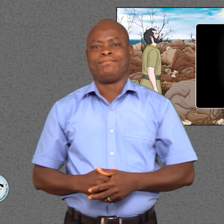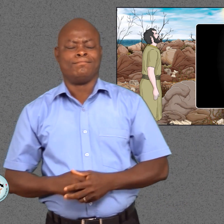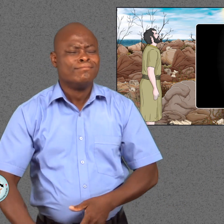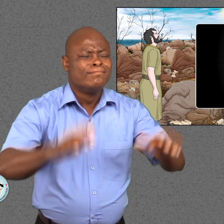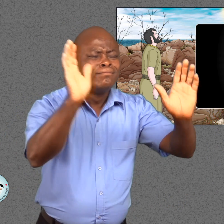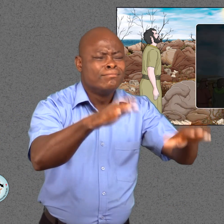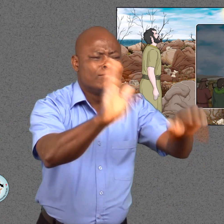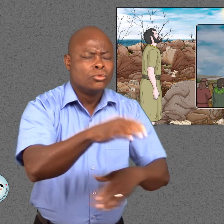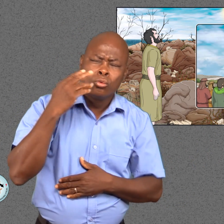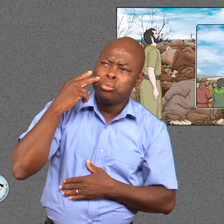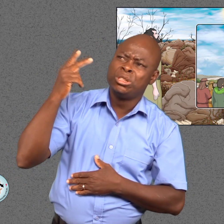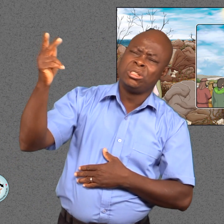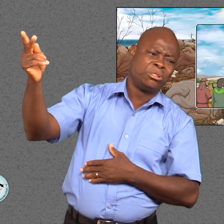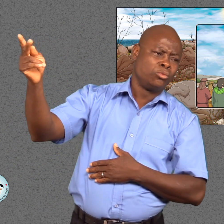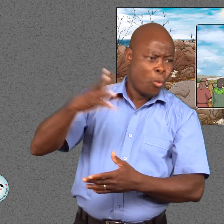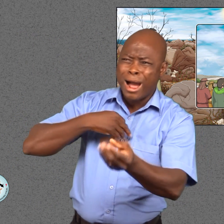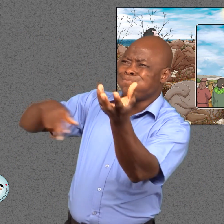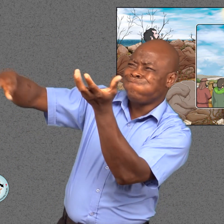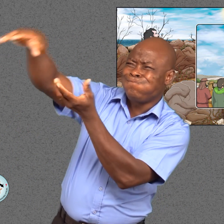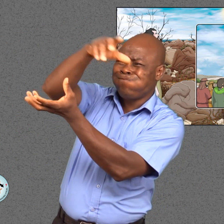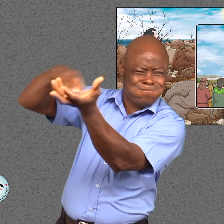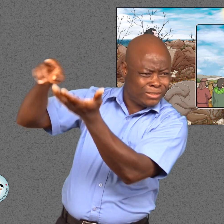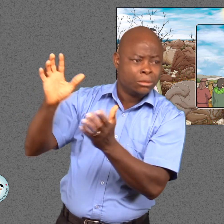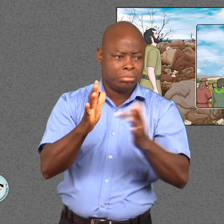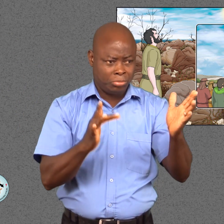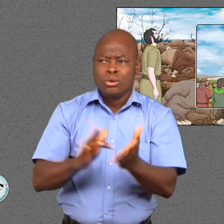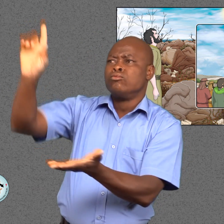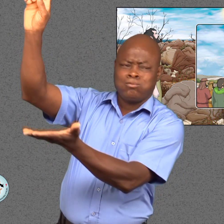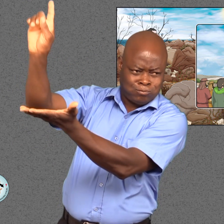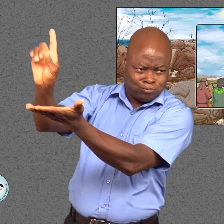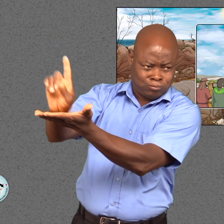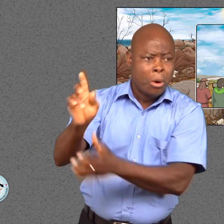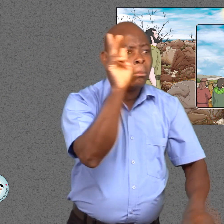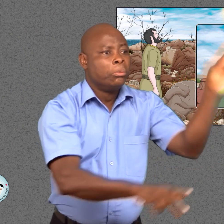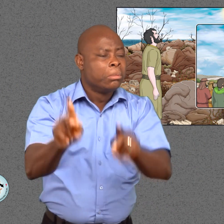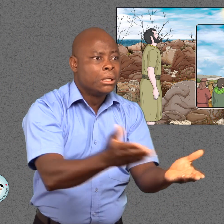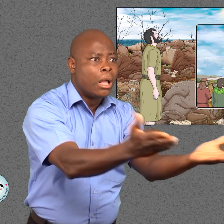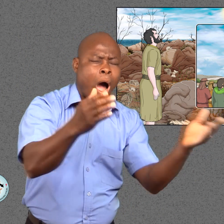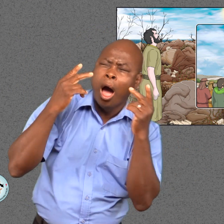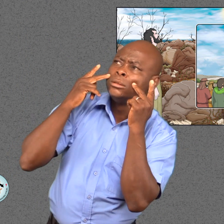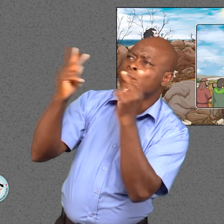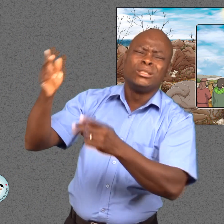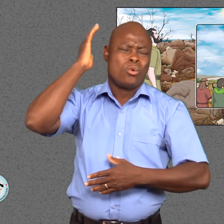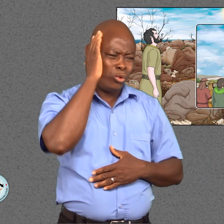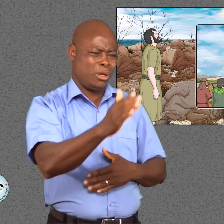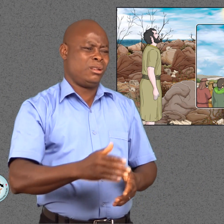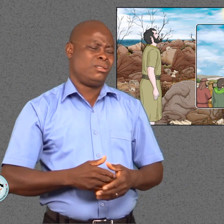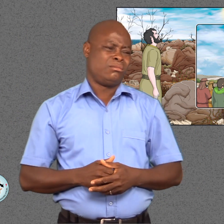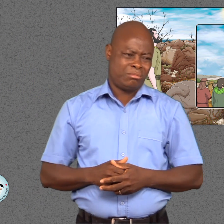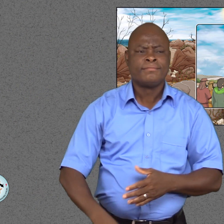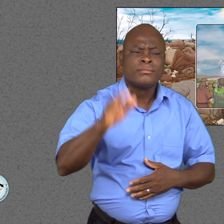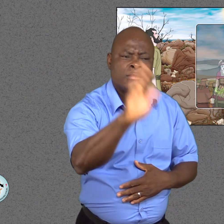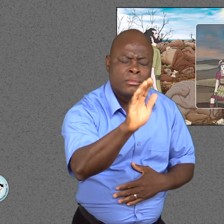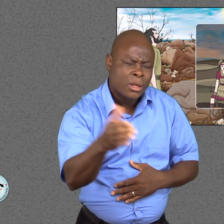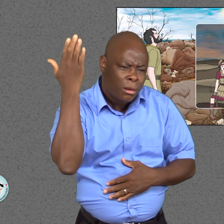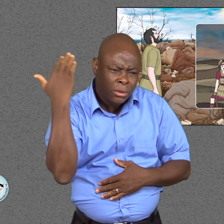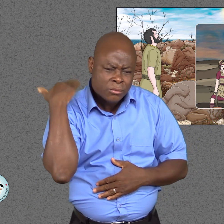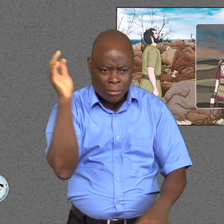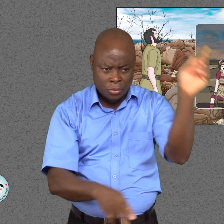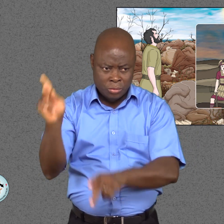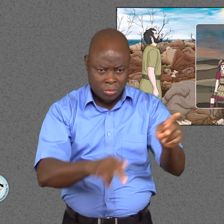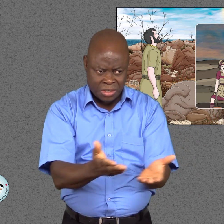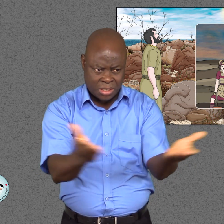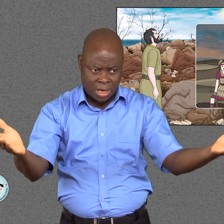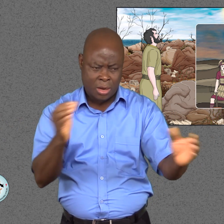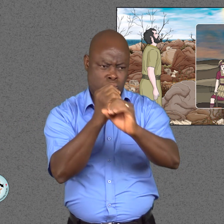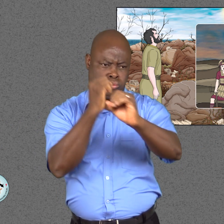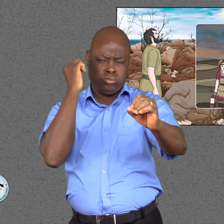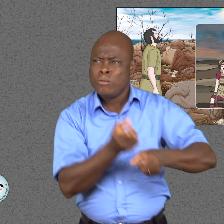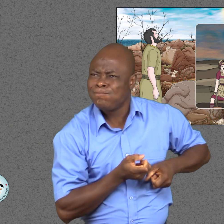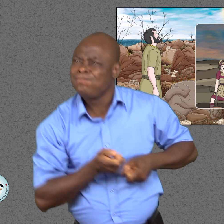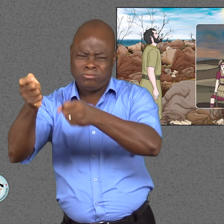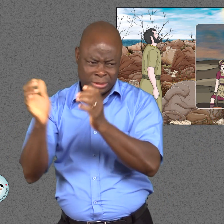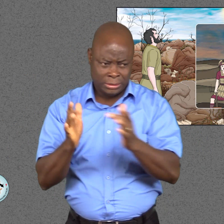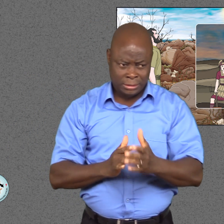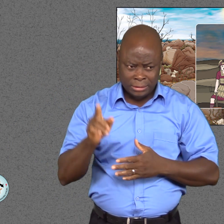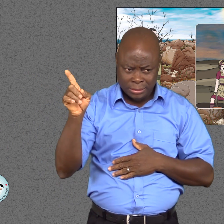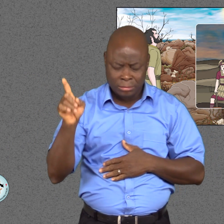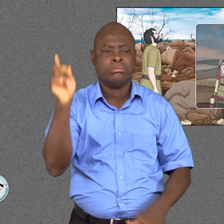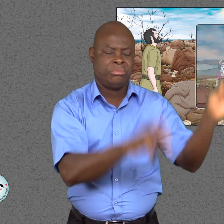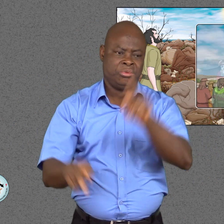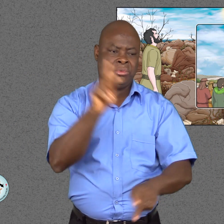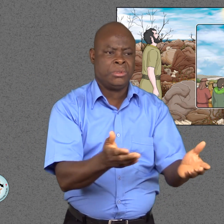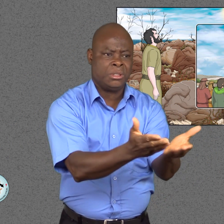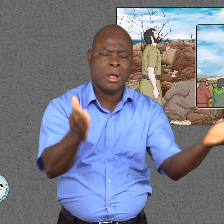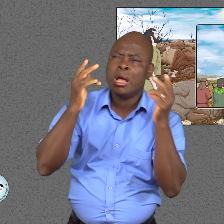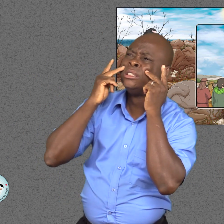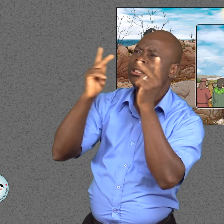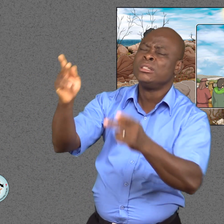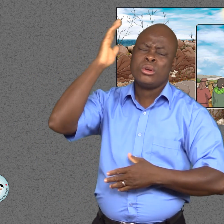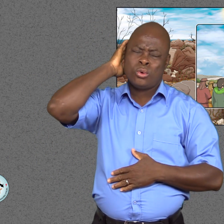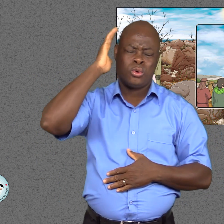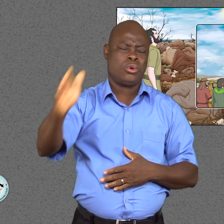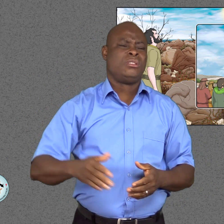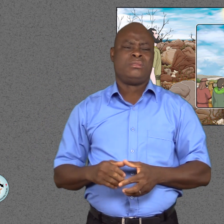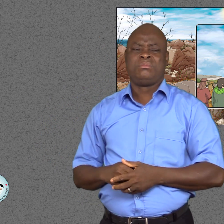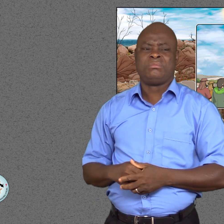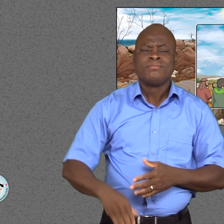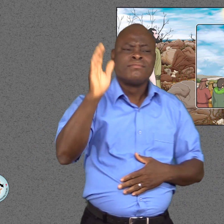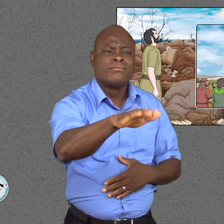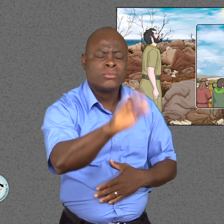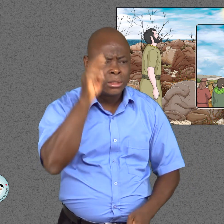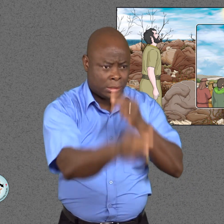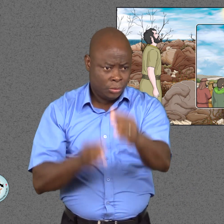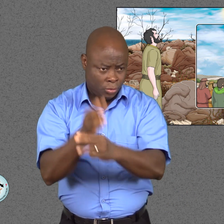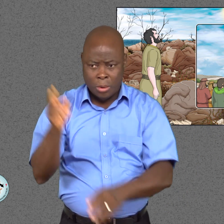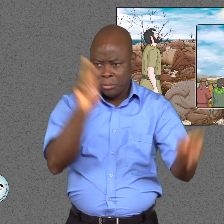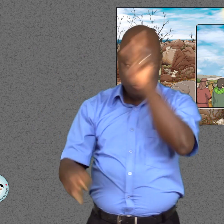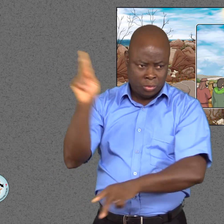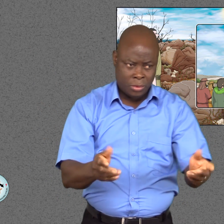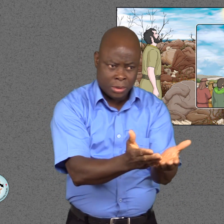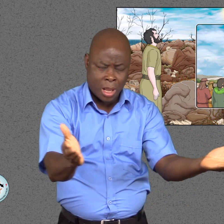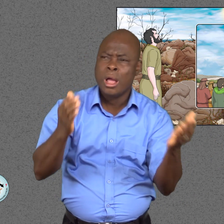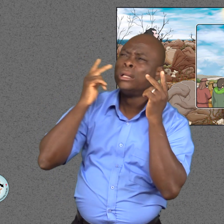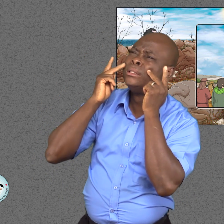Behold, He is coming with the clouds, and every eye will see Him—even those who pierced Him.